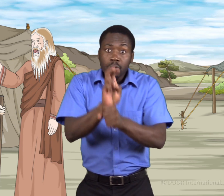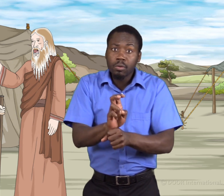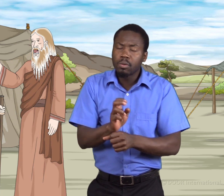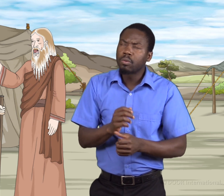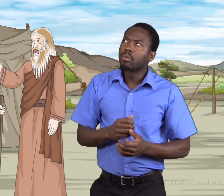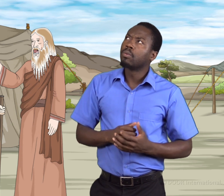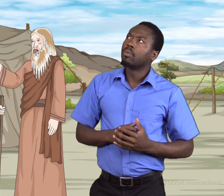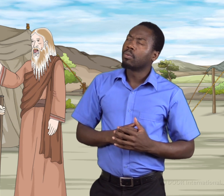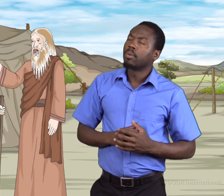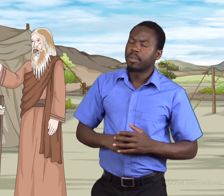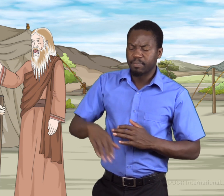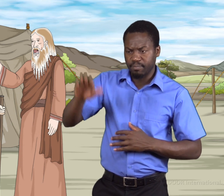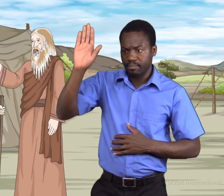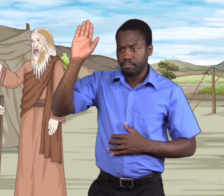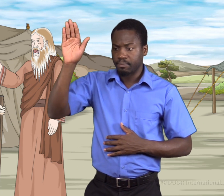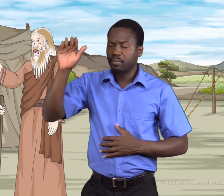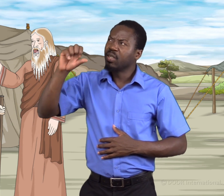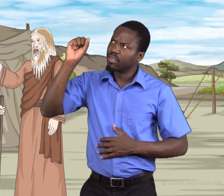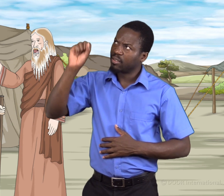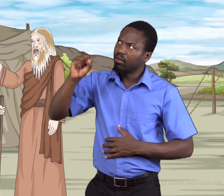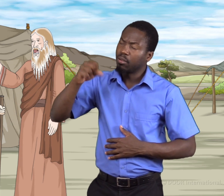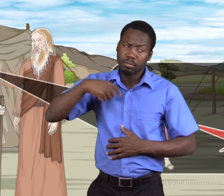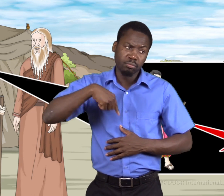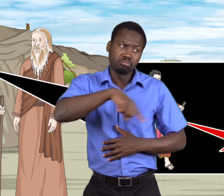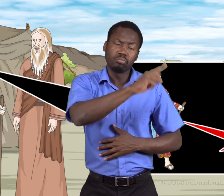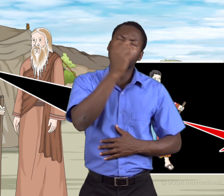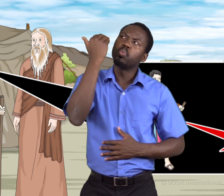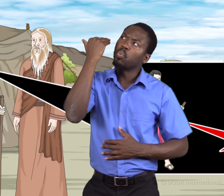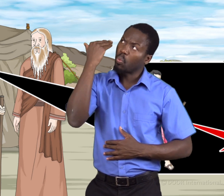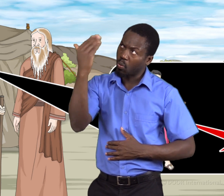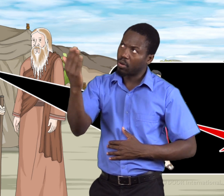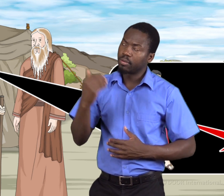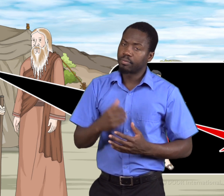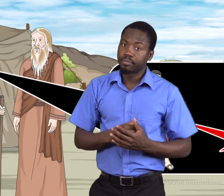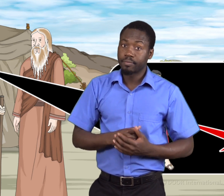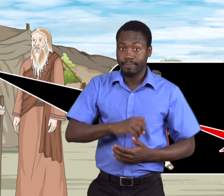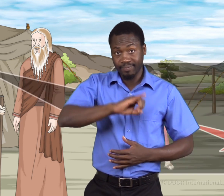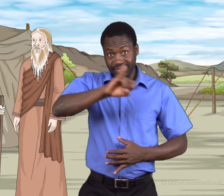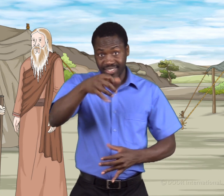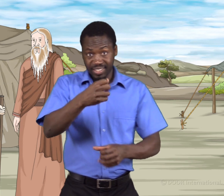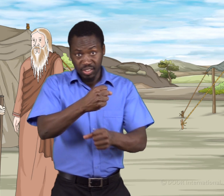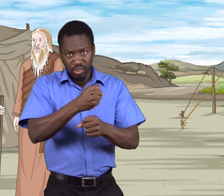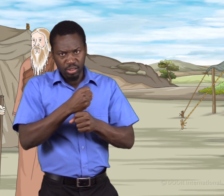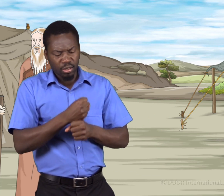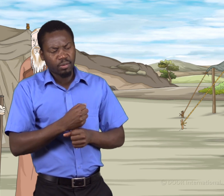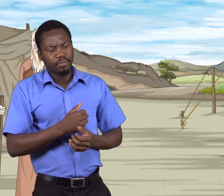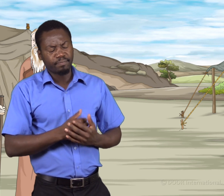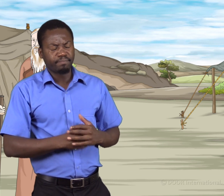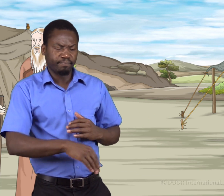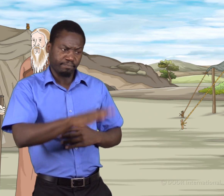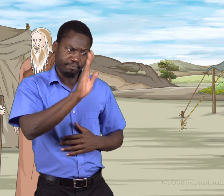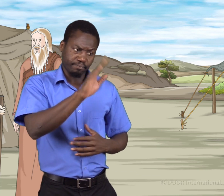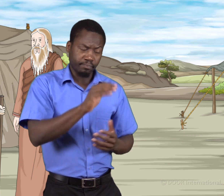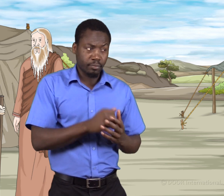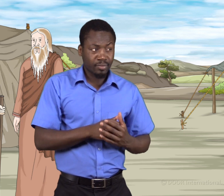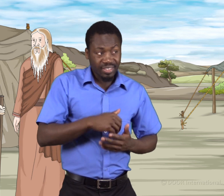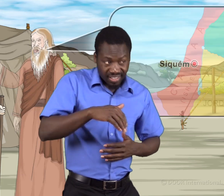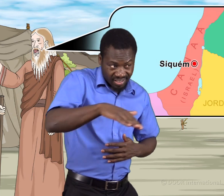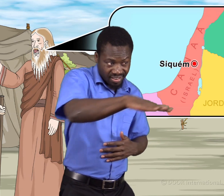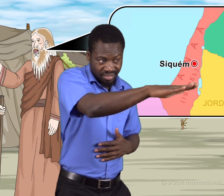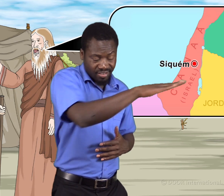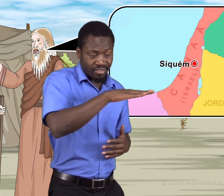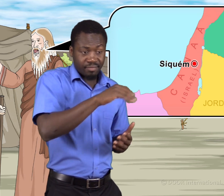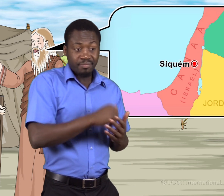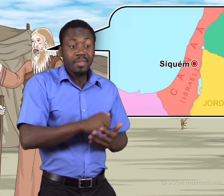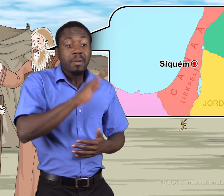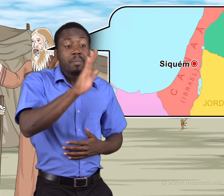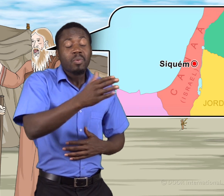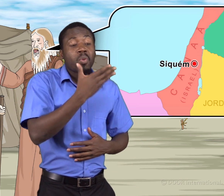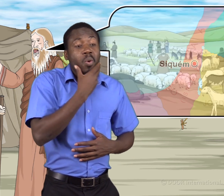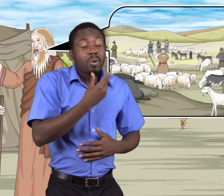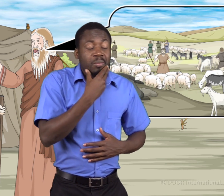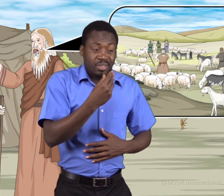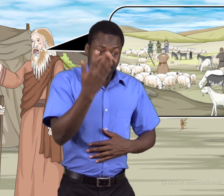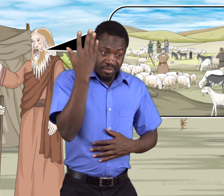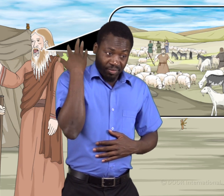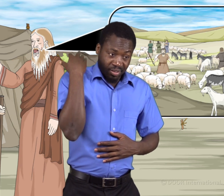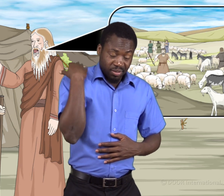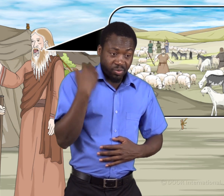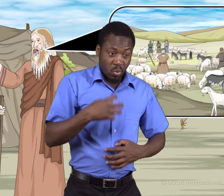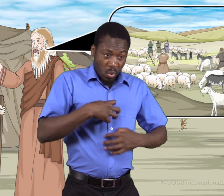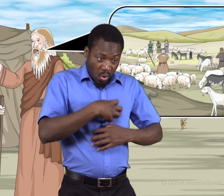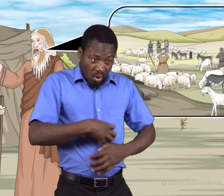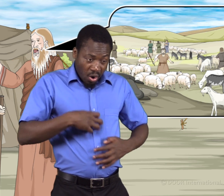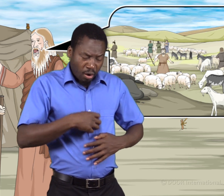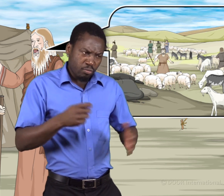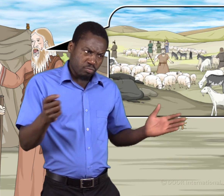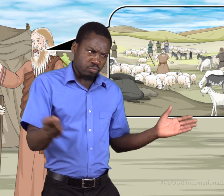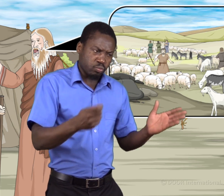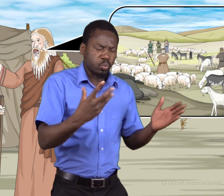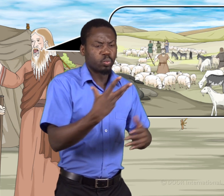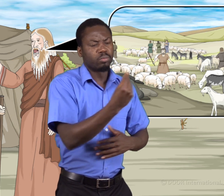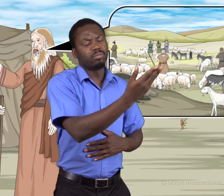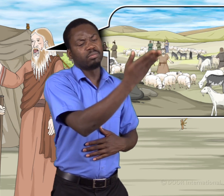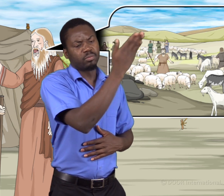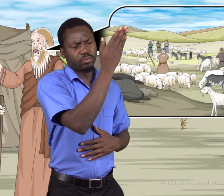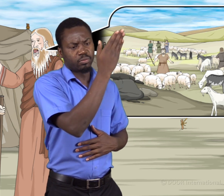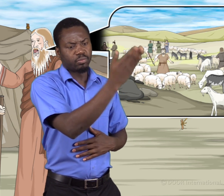“I am ready,” Joseph replied.